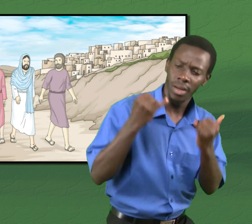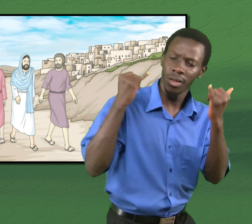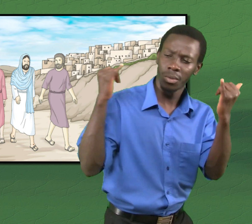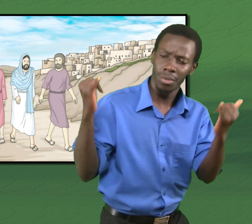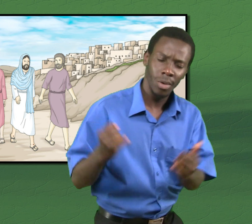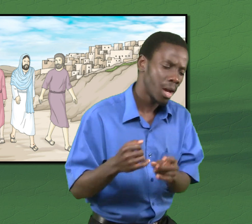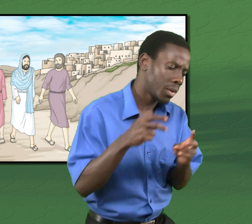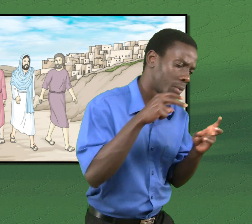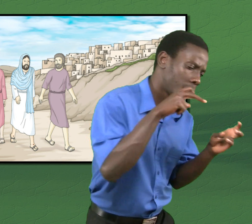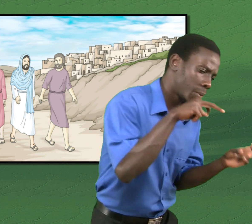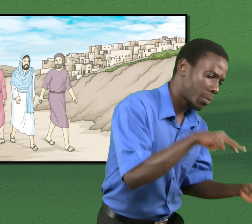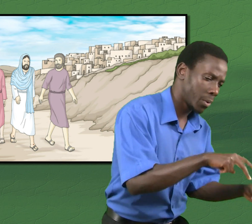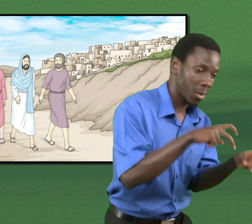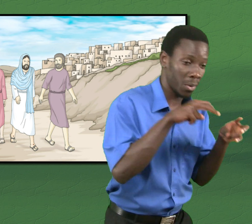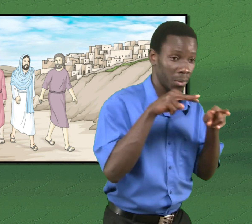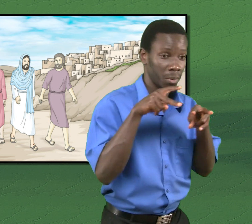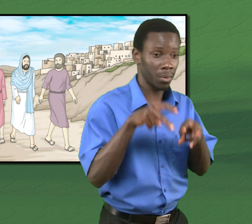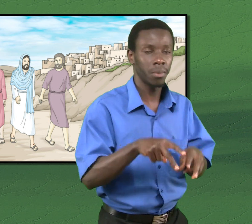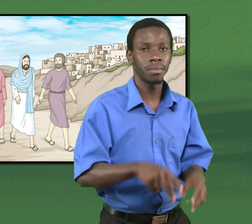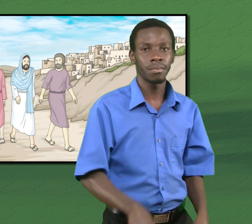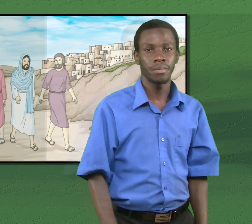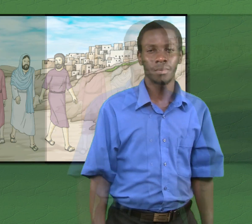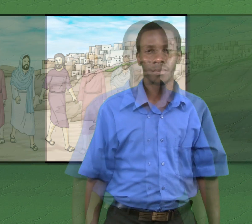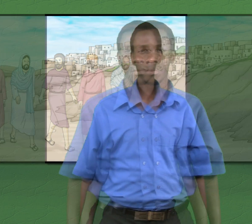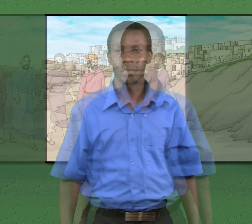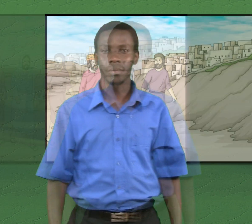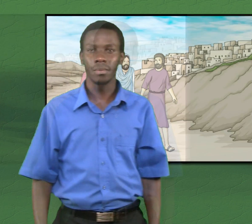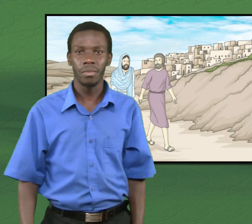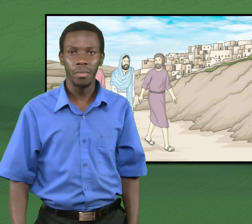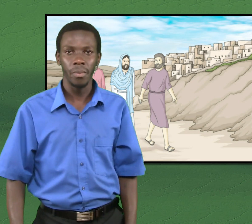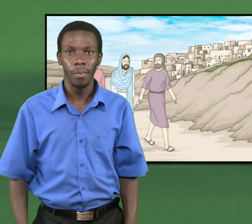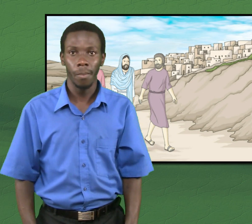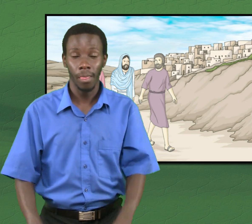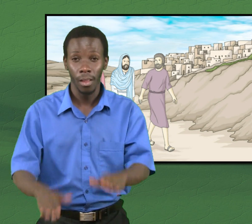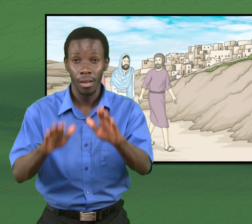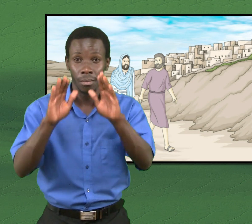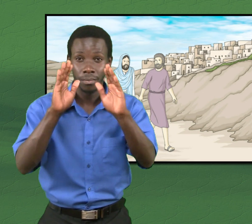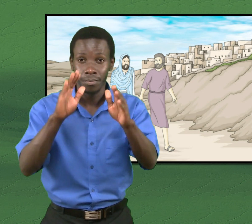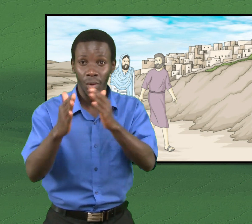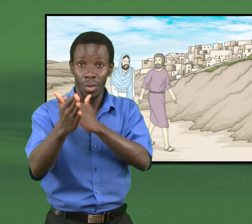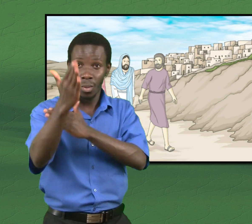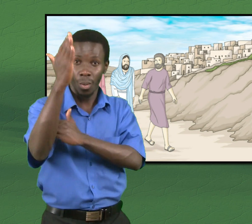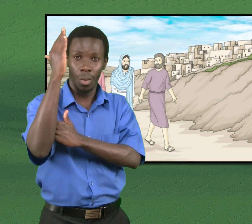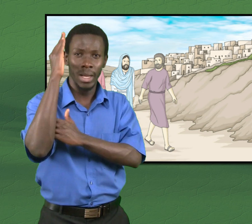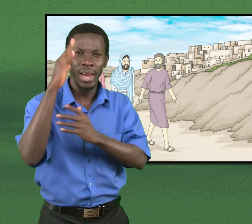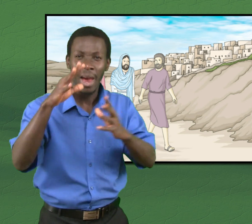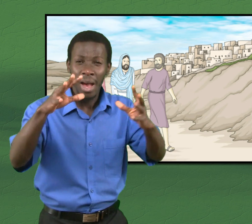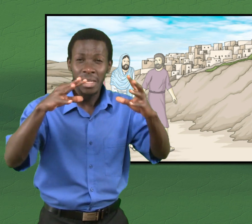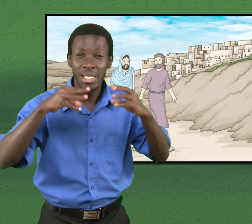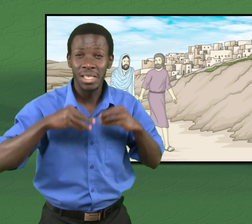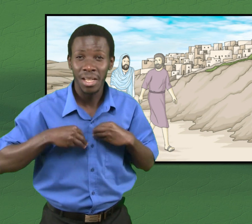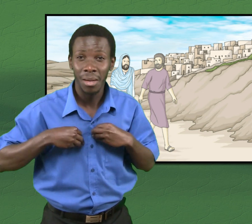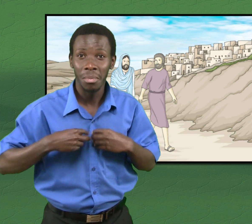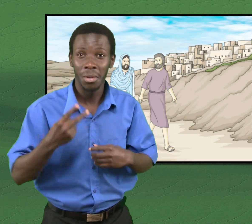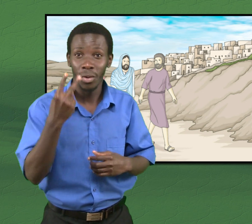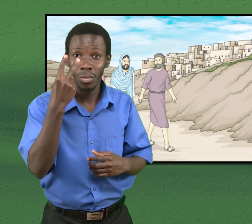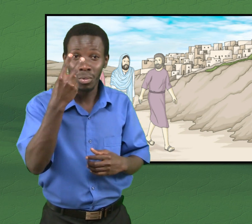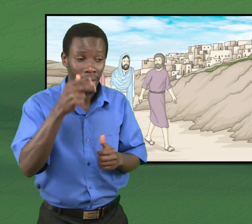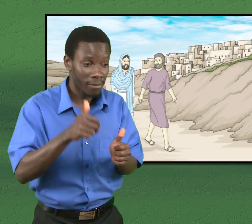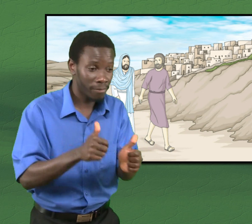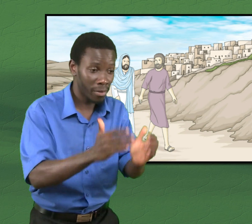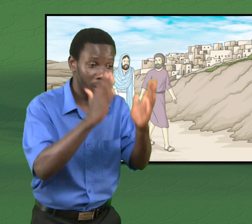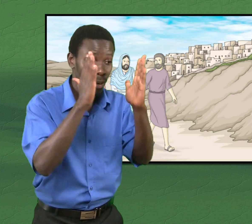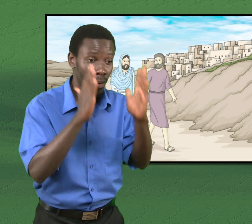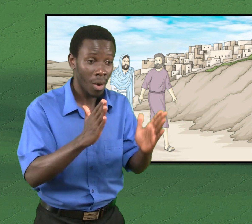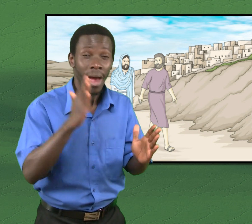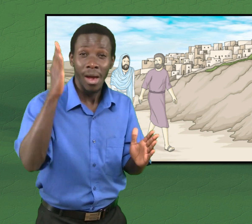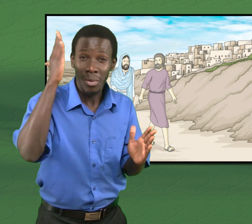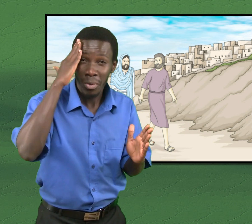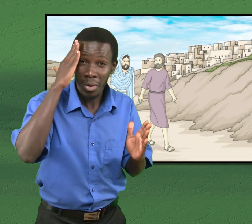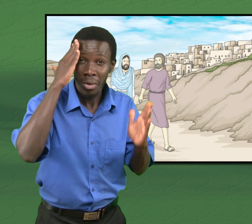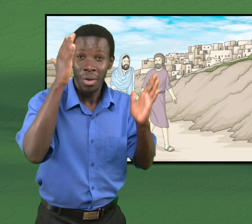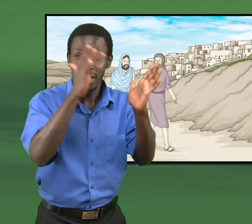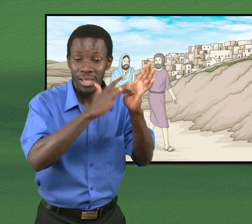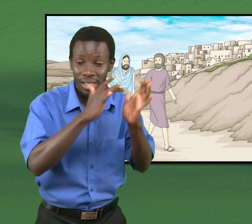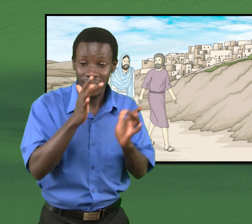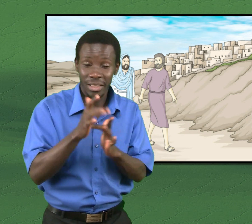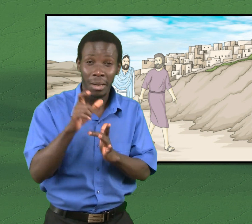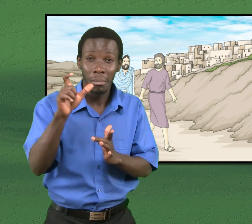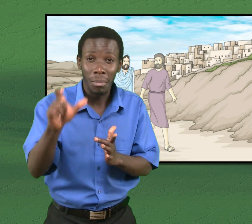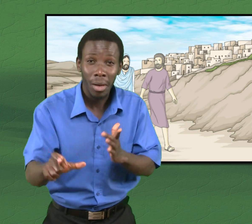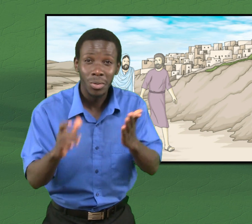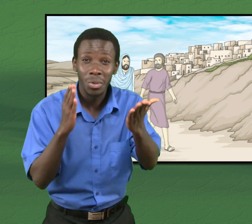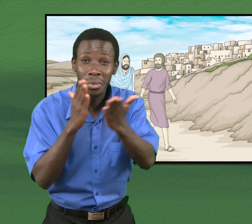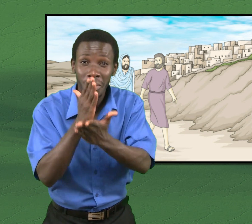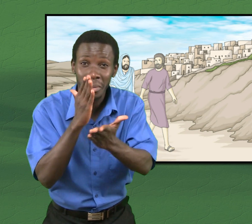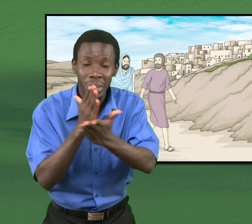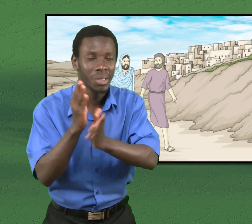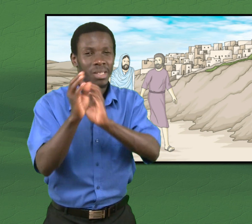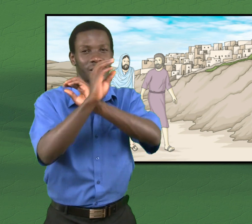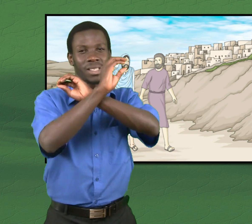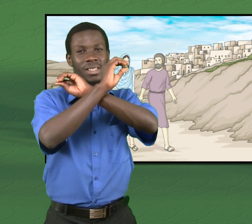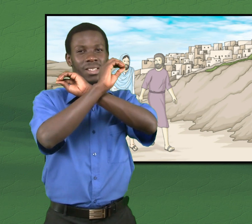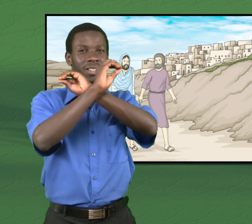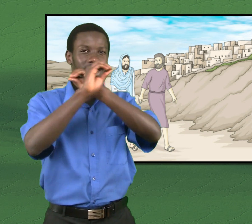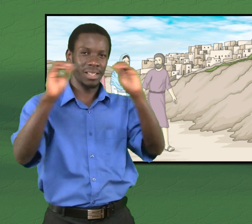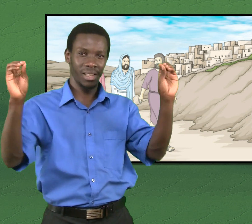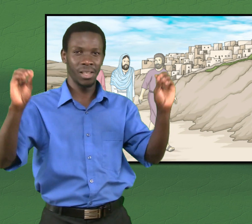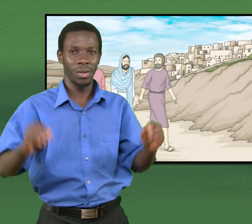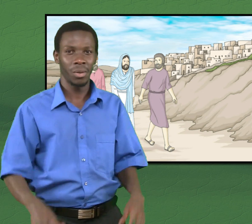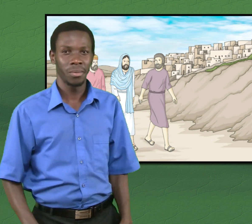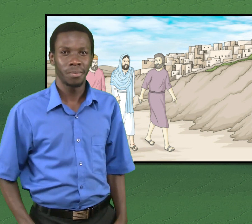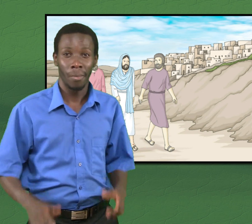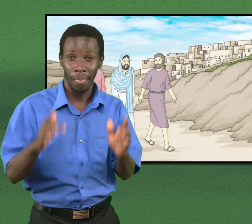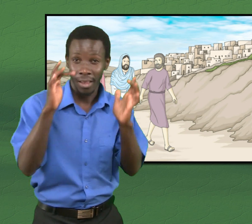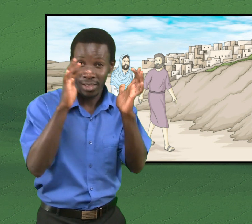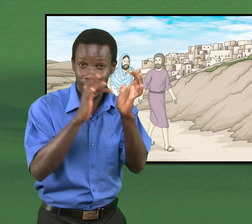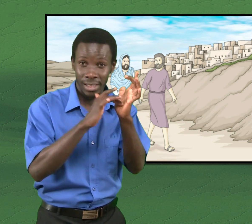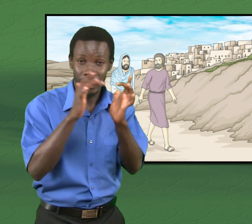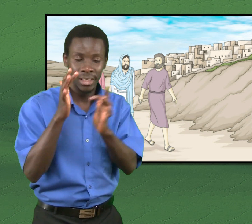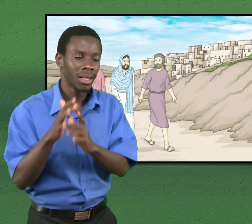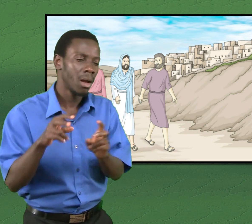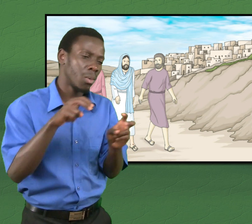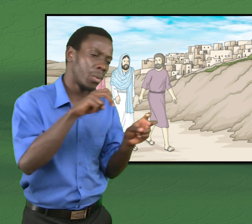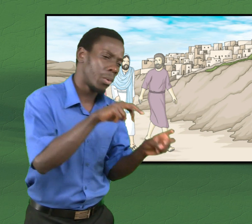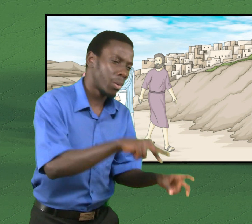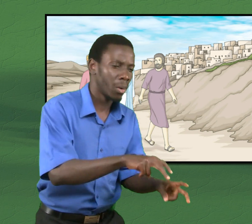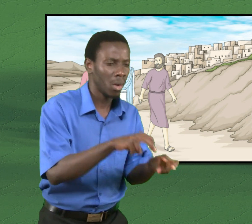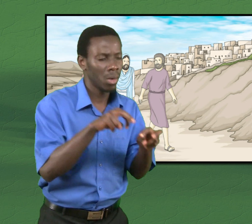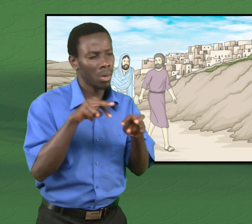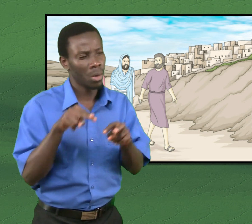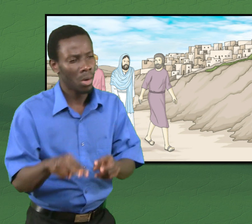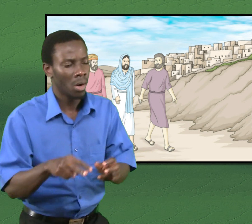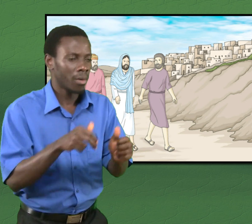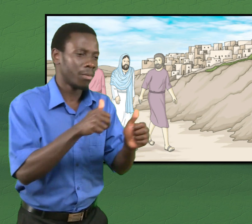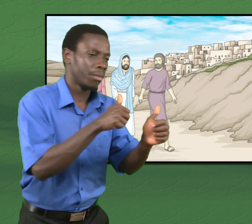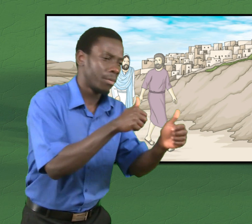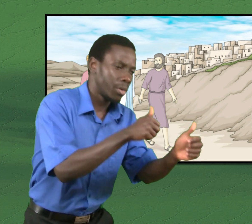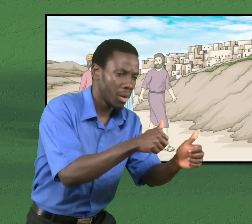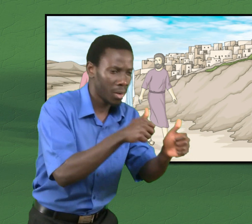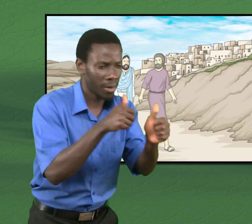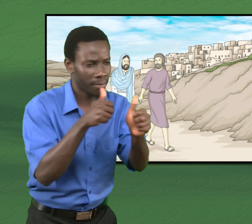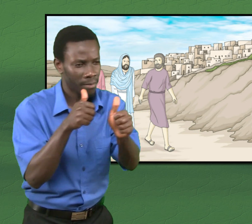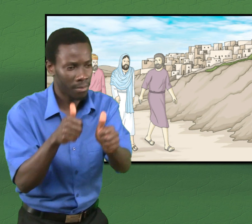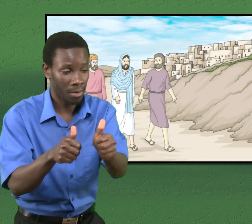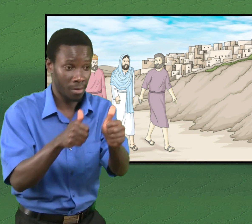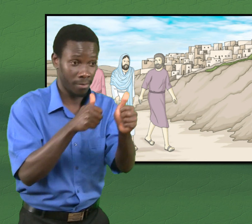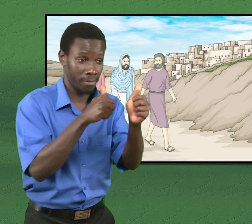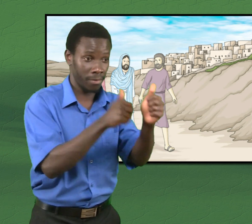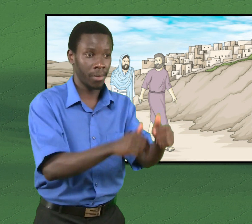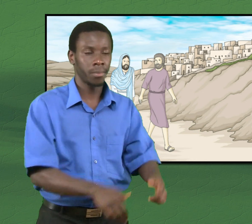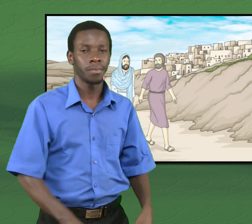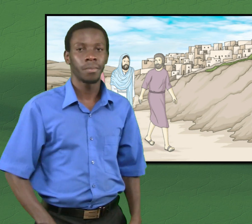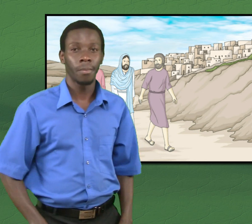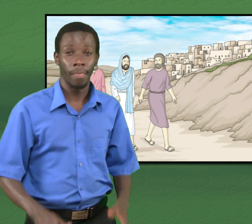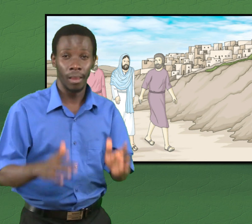But their eyes were kept from recognizing Him.